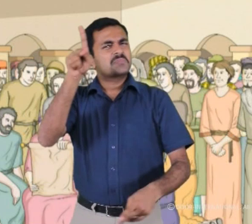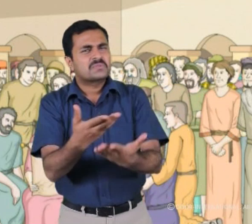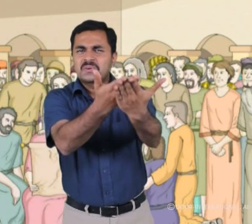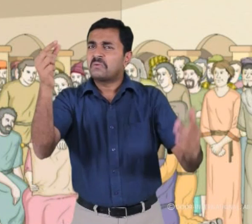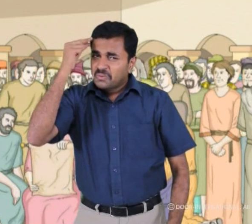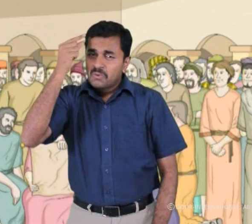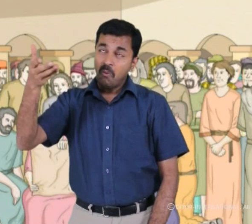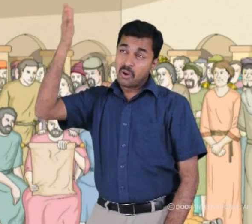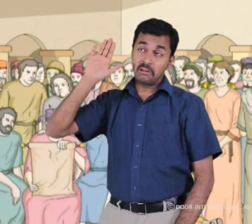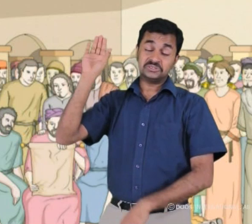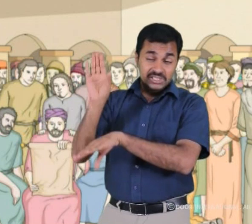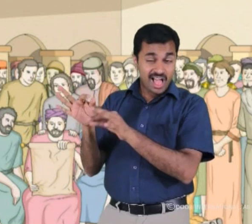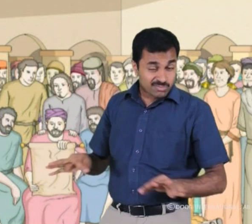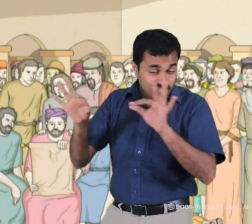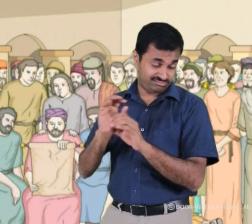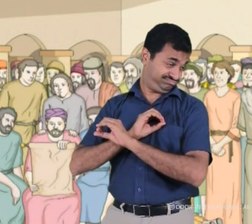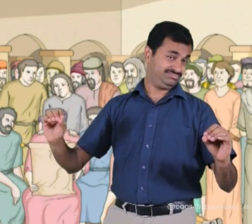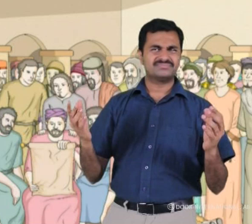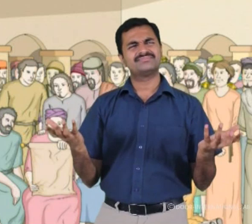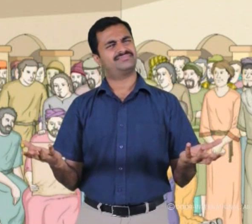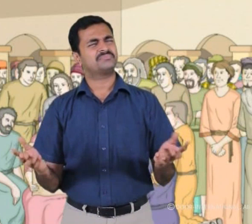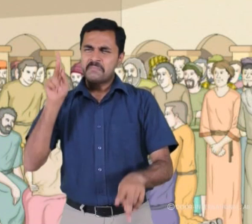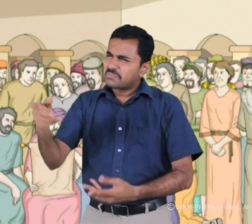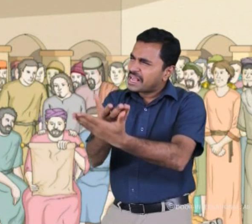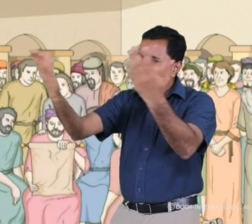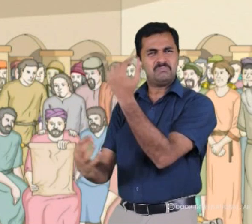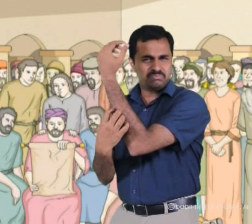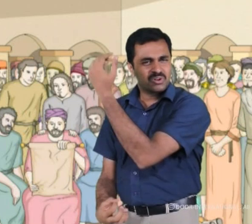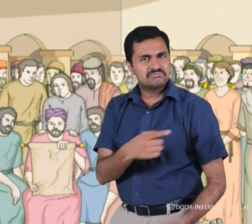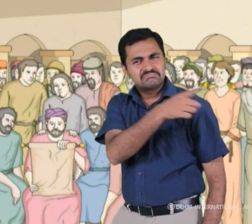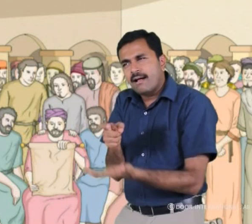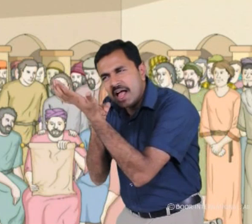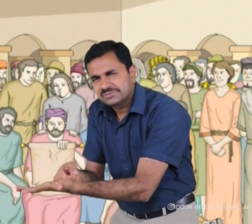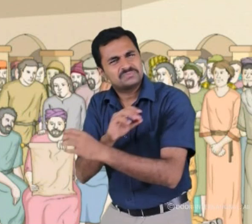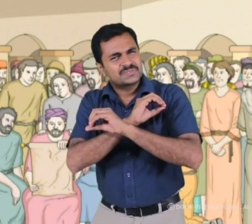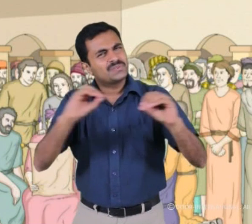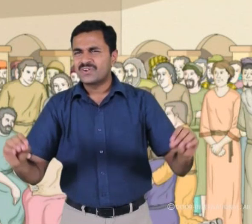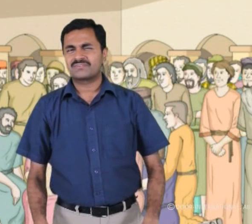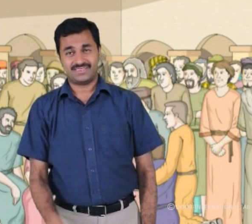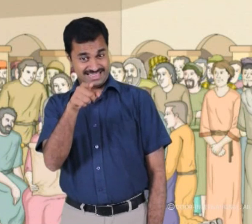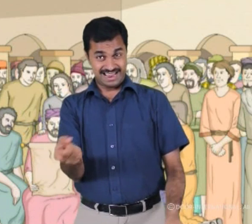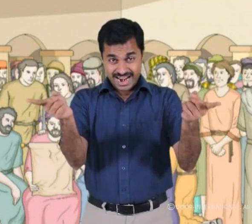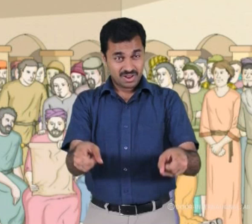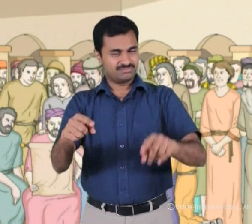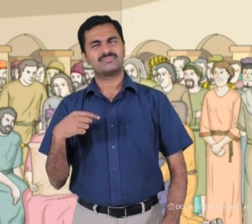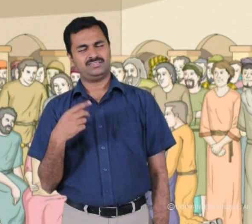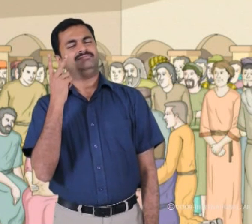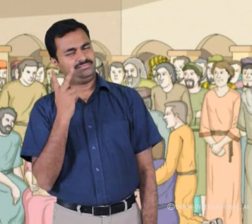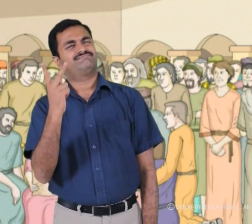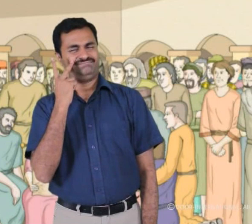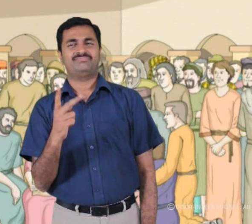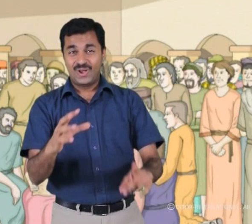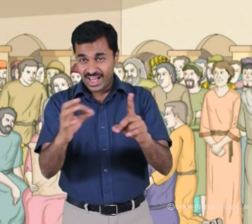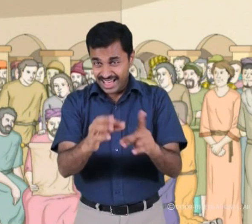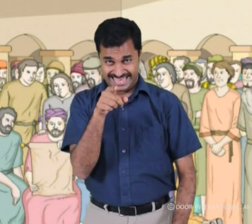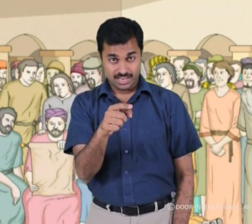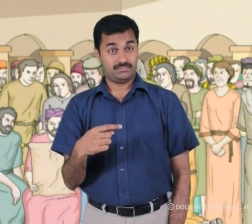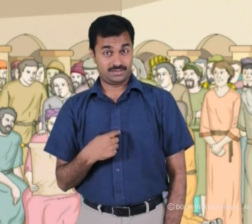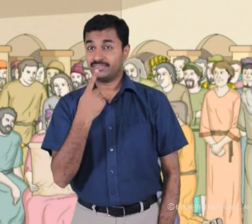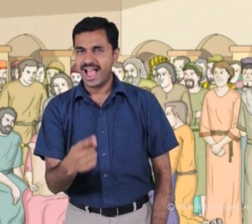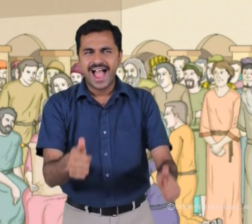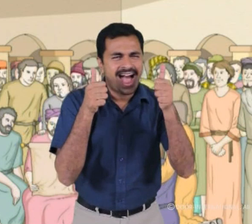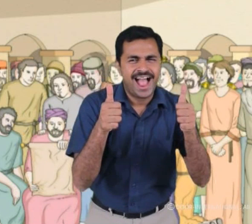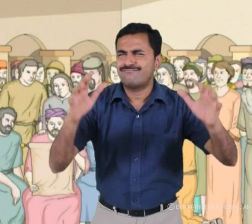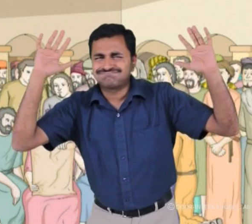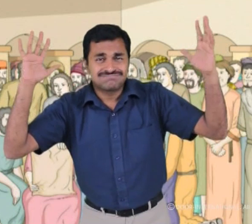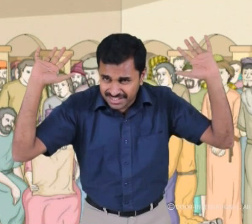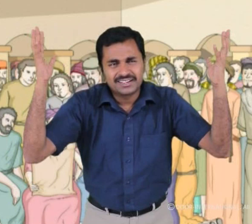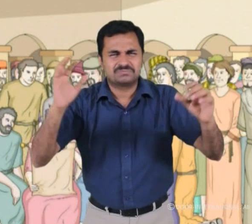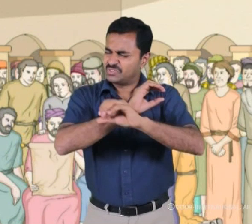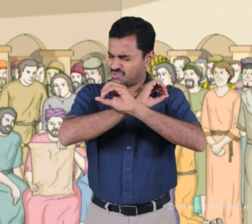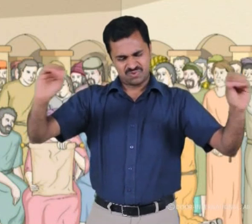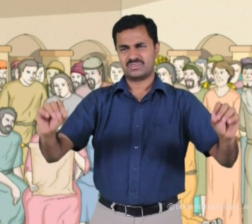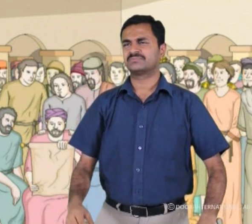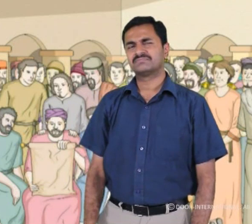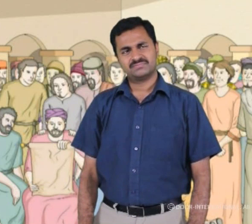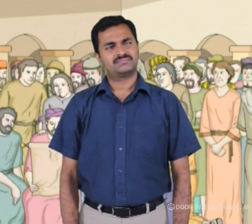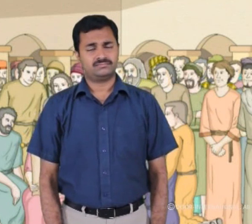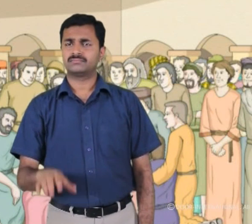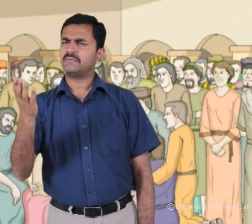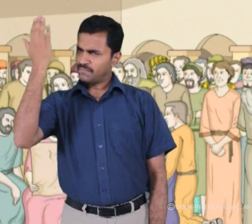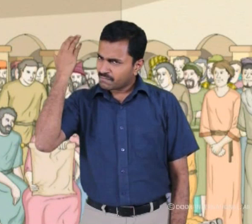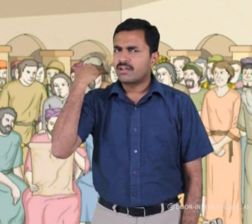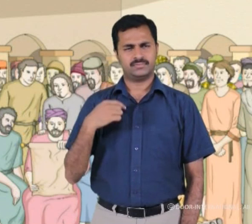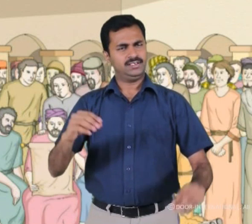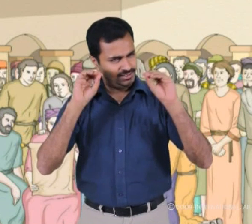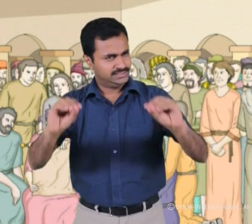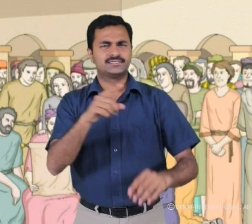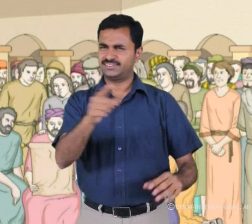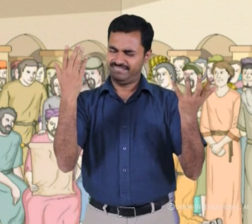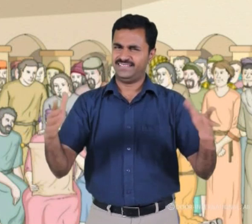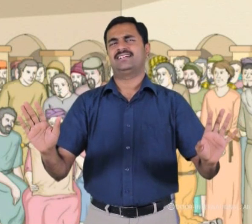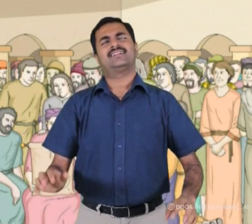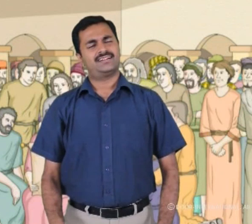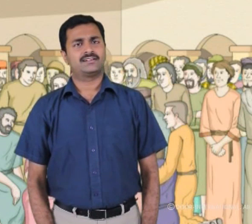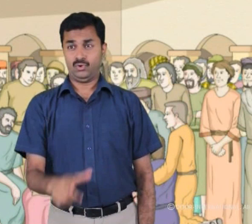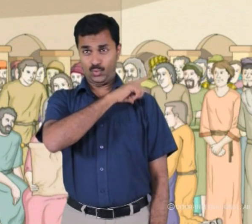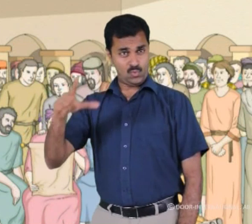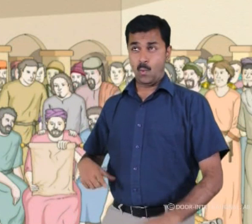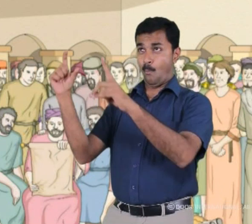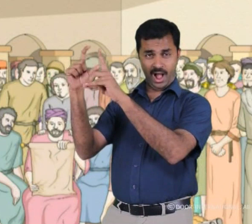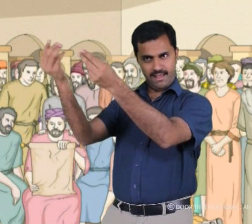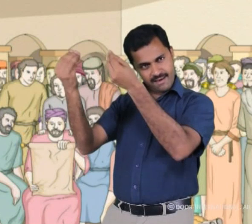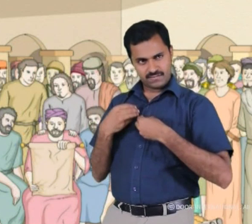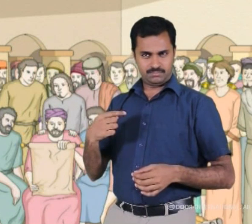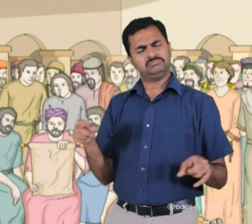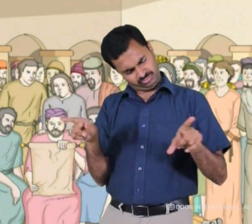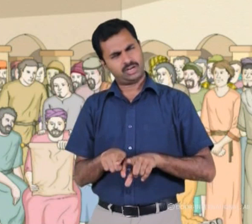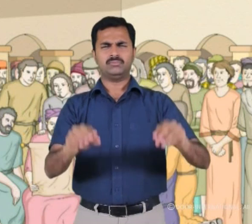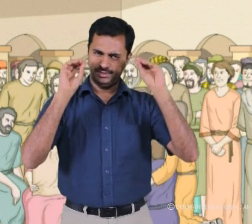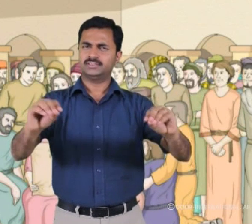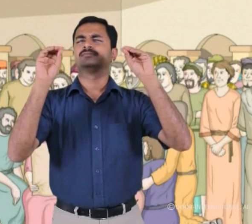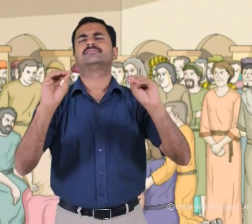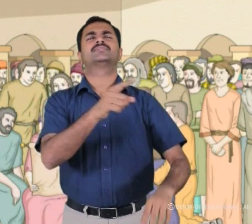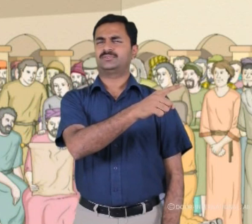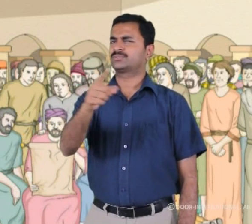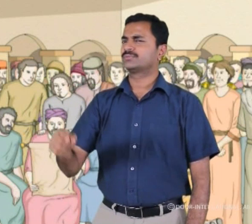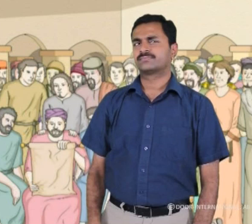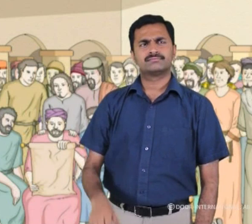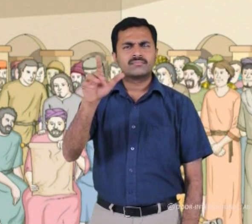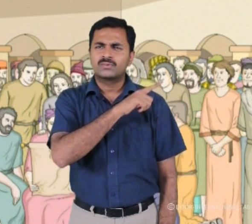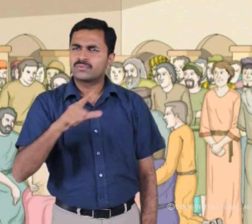Shall I praise you for this?